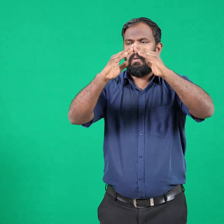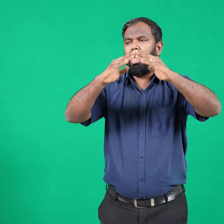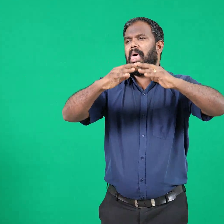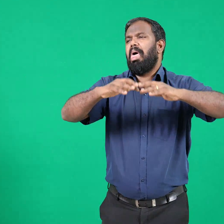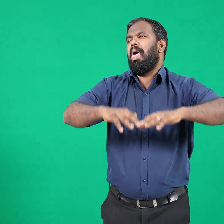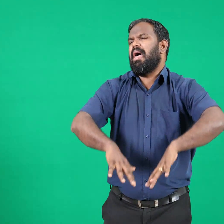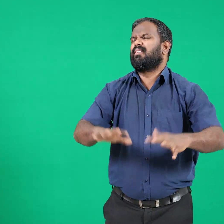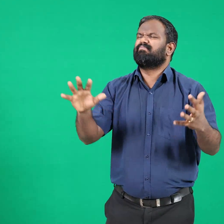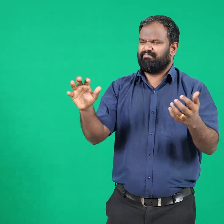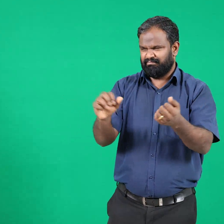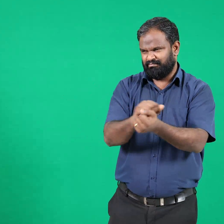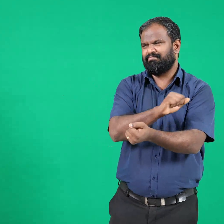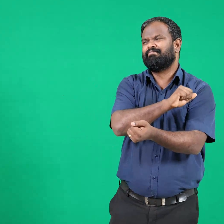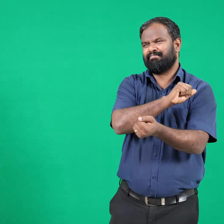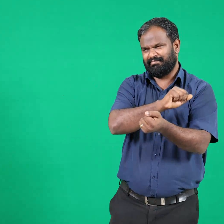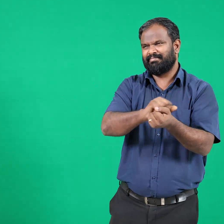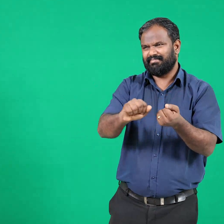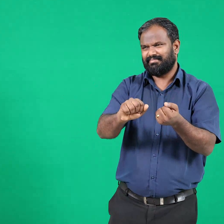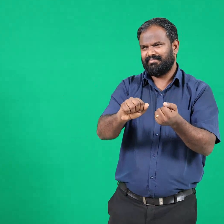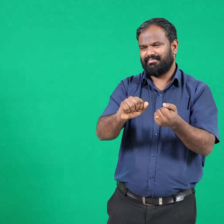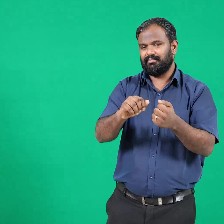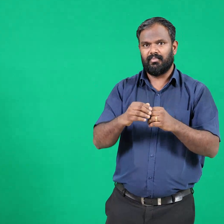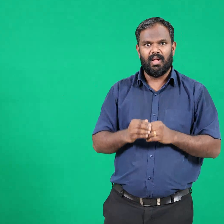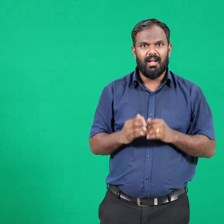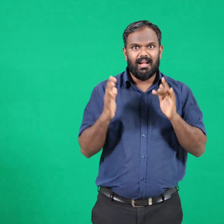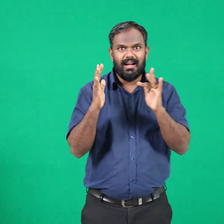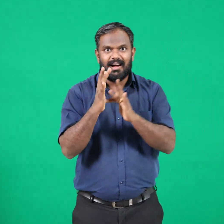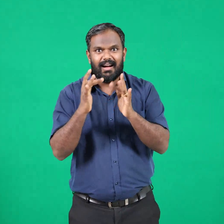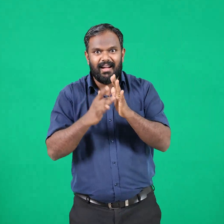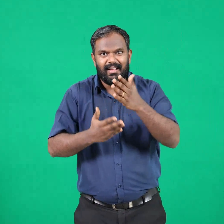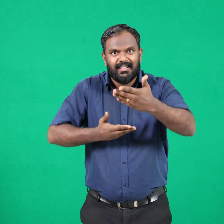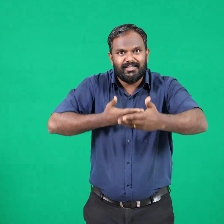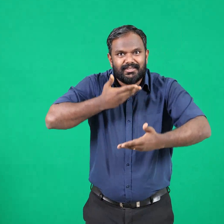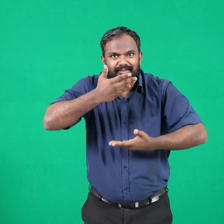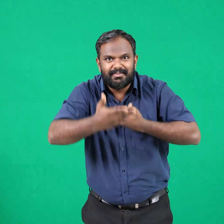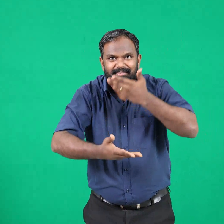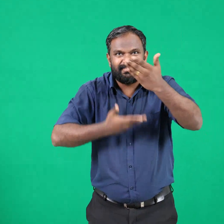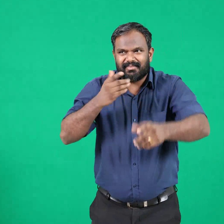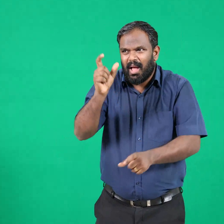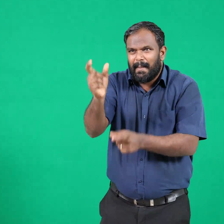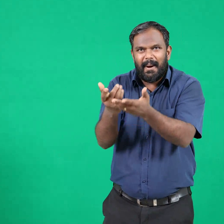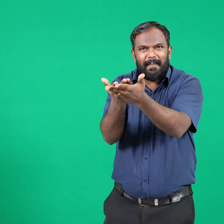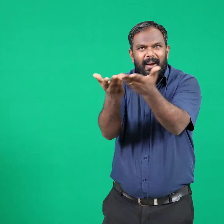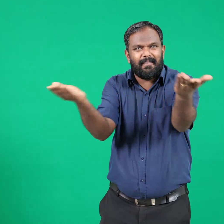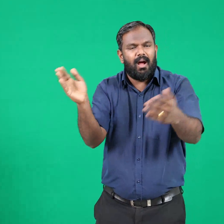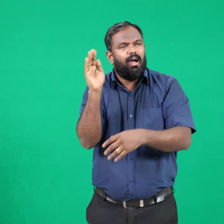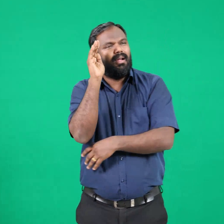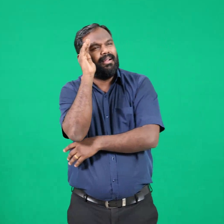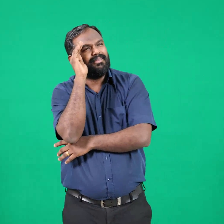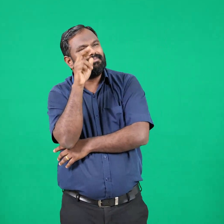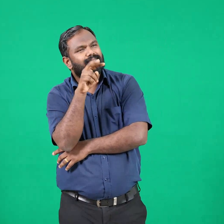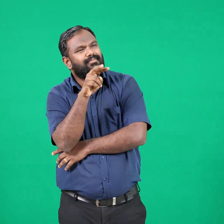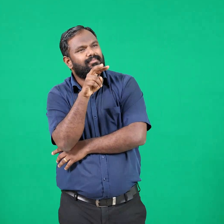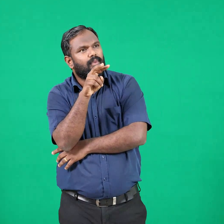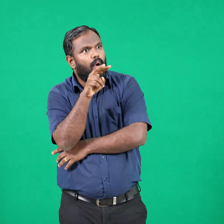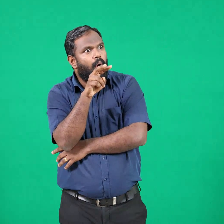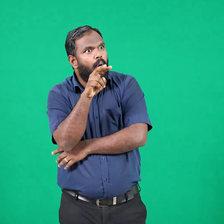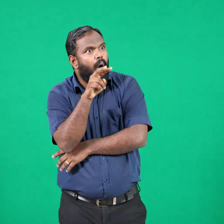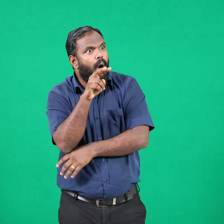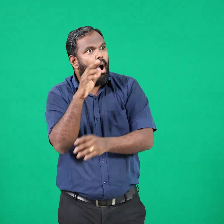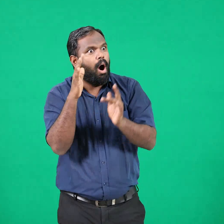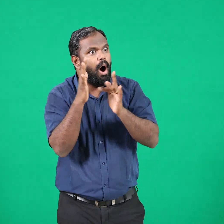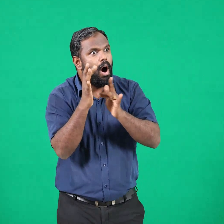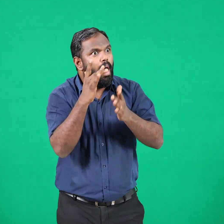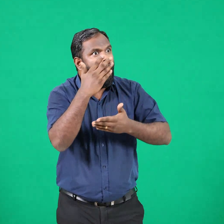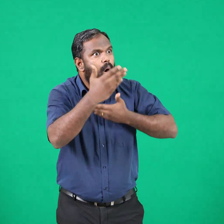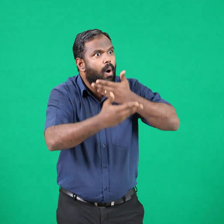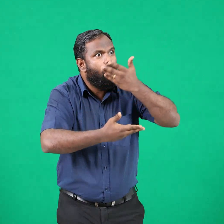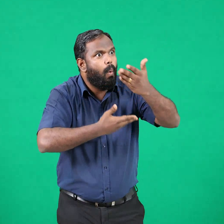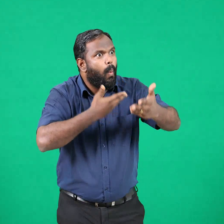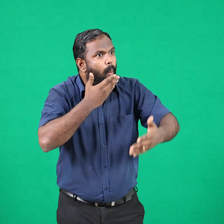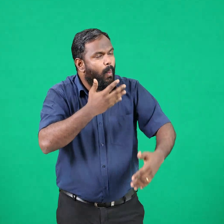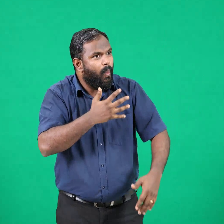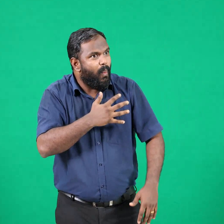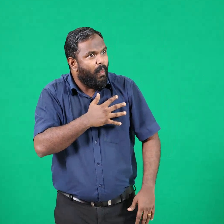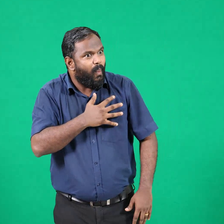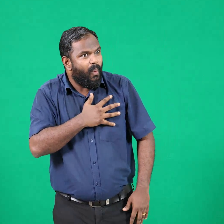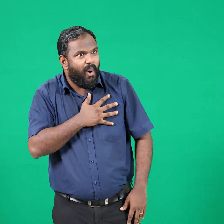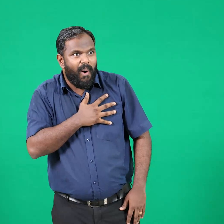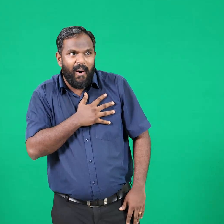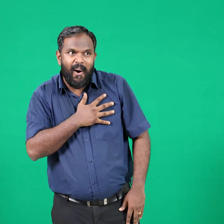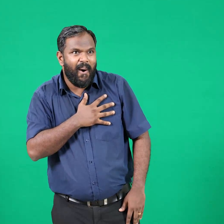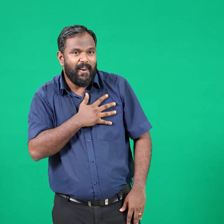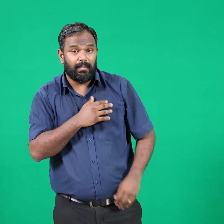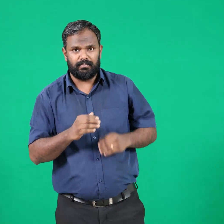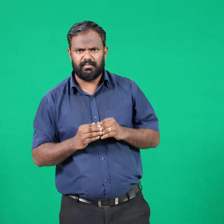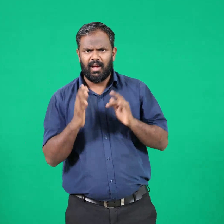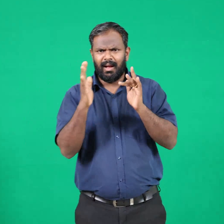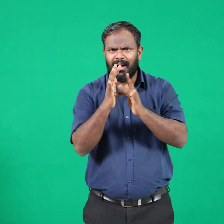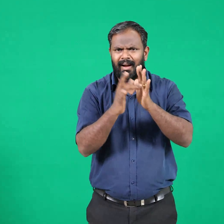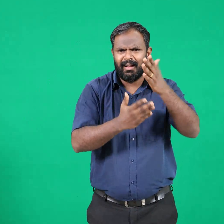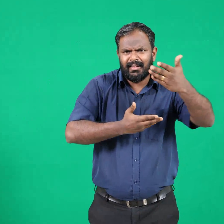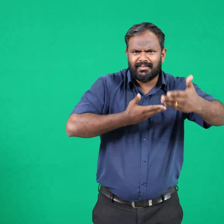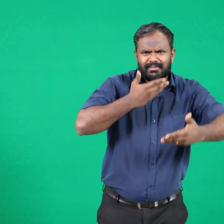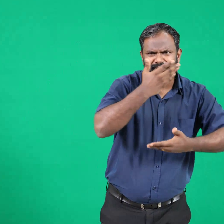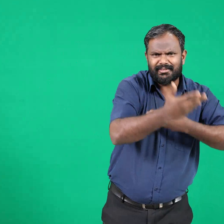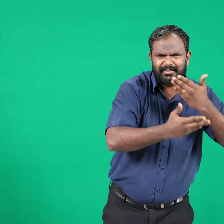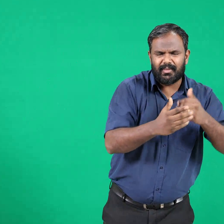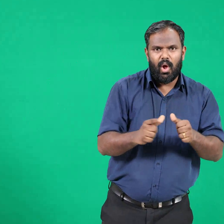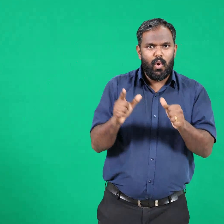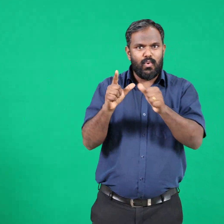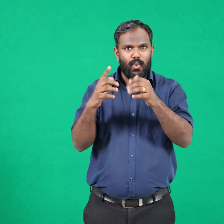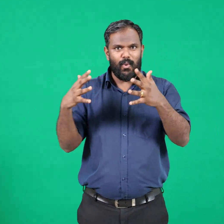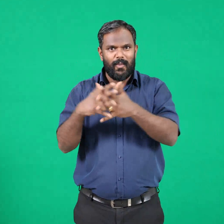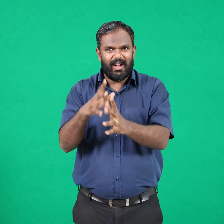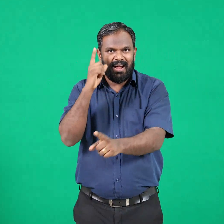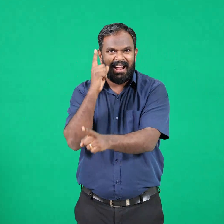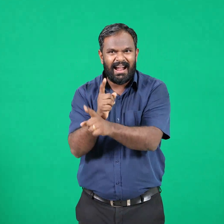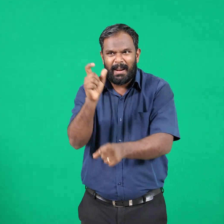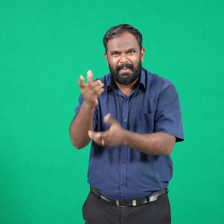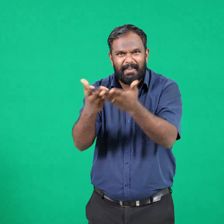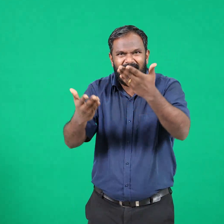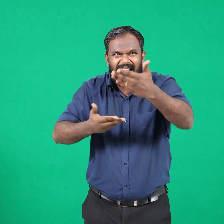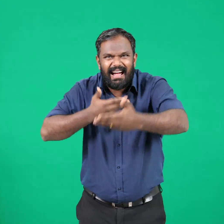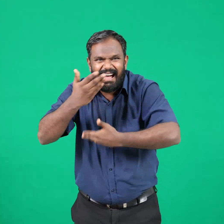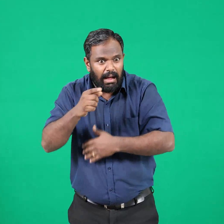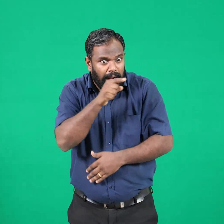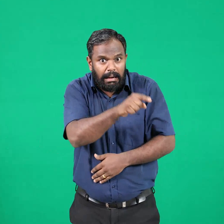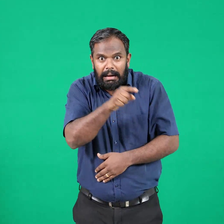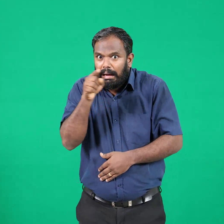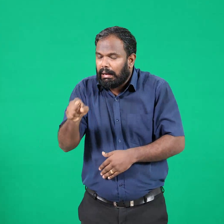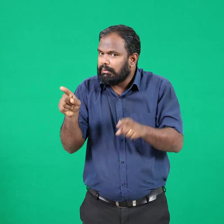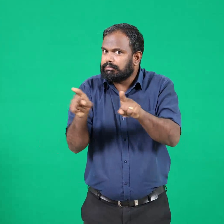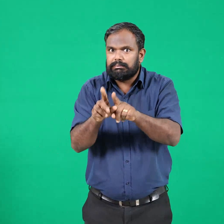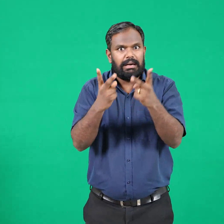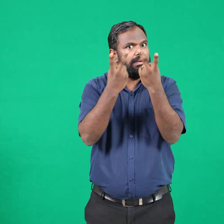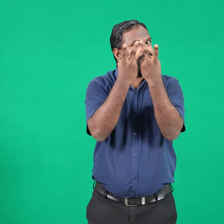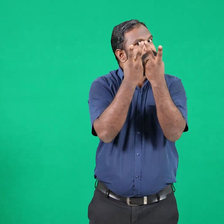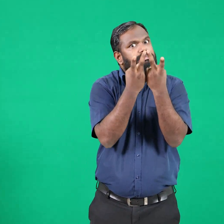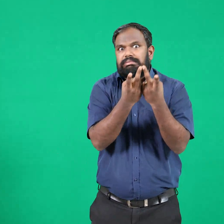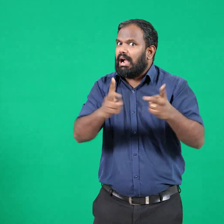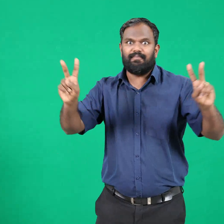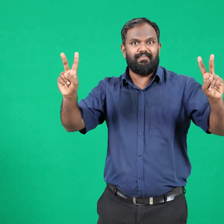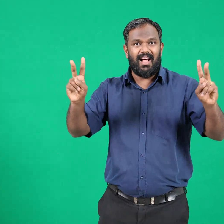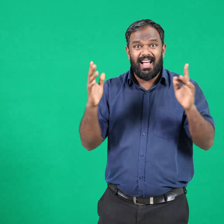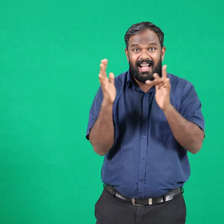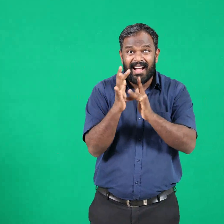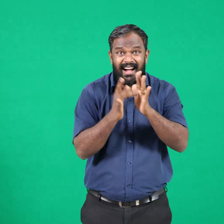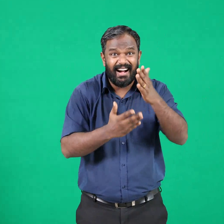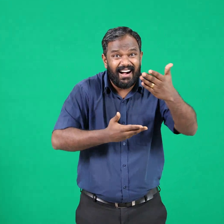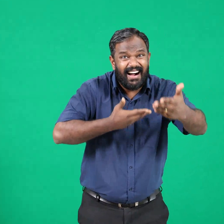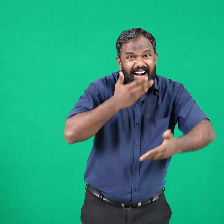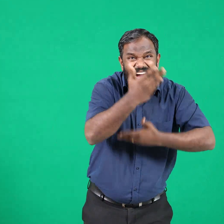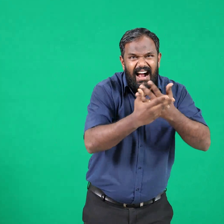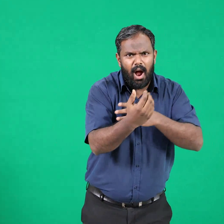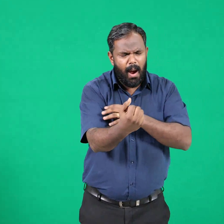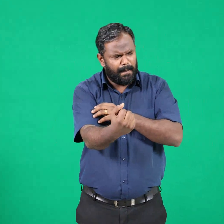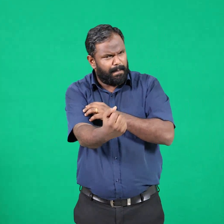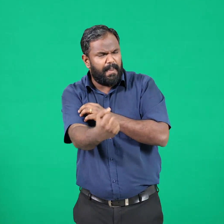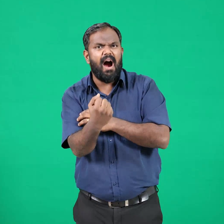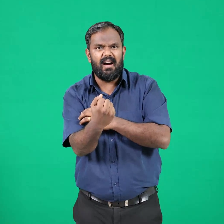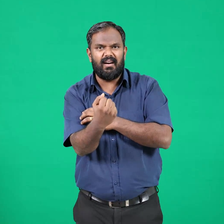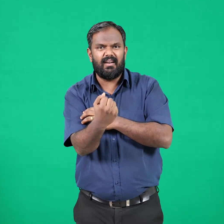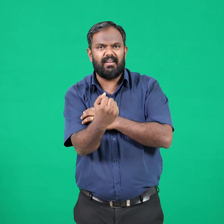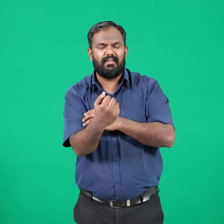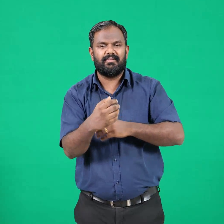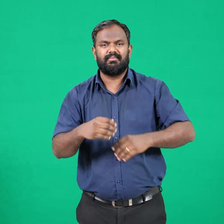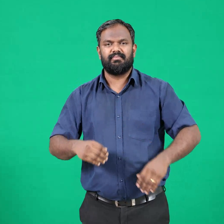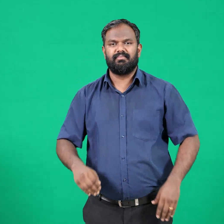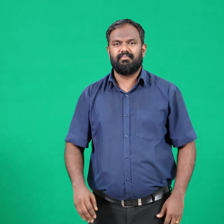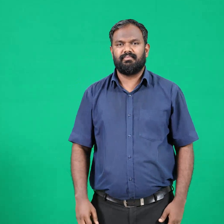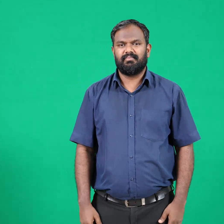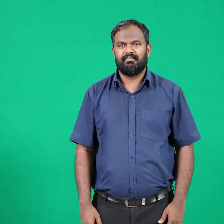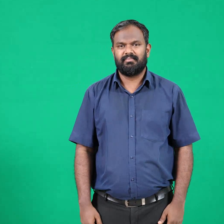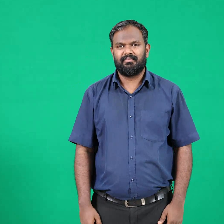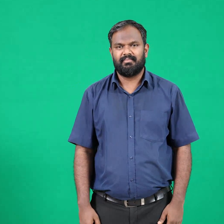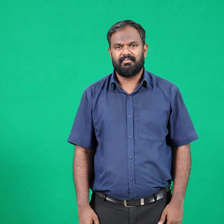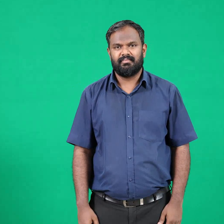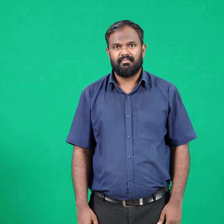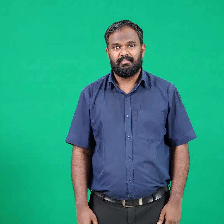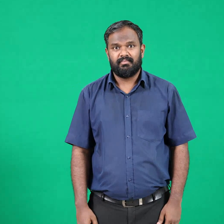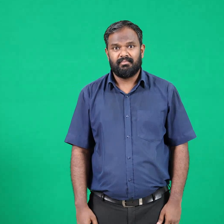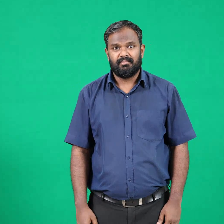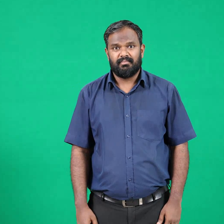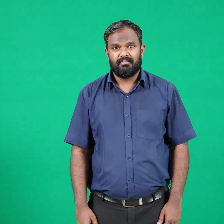When Jesus had finished saying these things, the crowds were astonished at His teaching, because He taught as one who had authority, and not as their scribes.